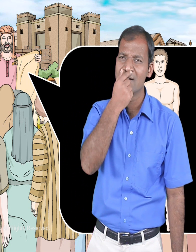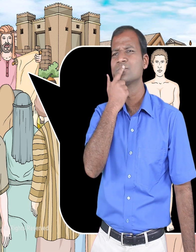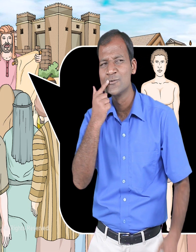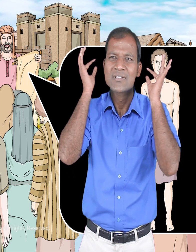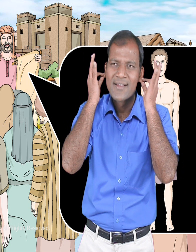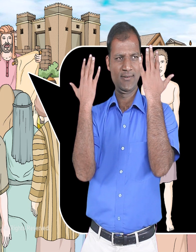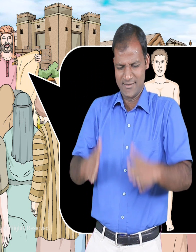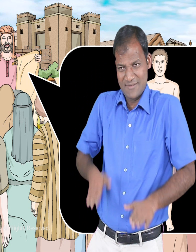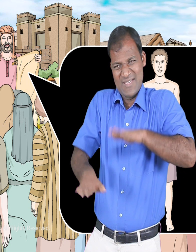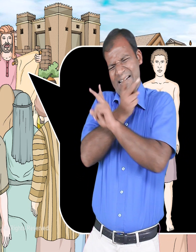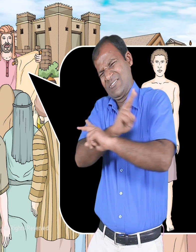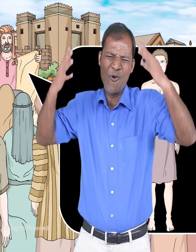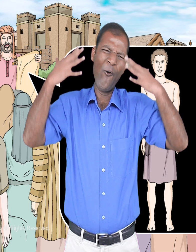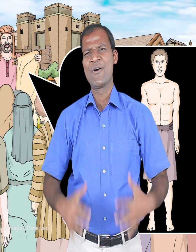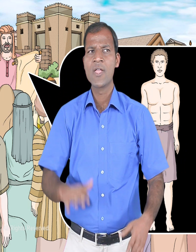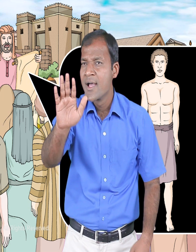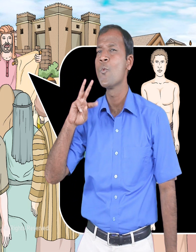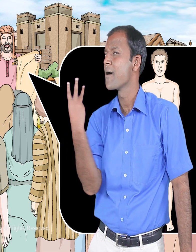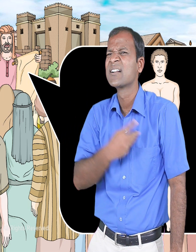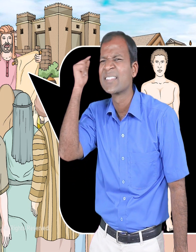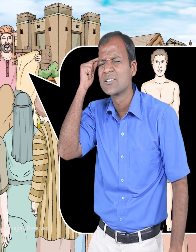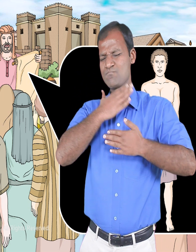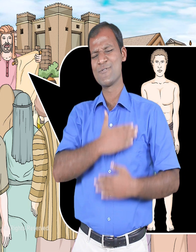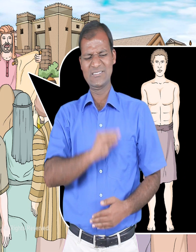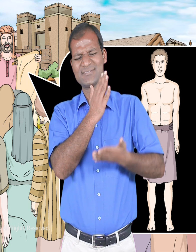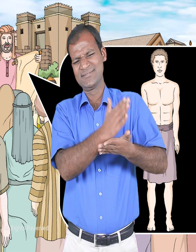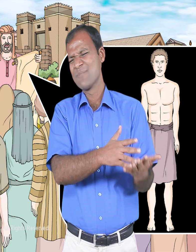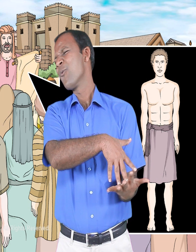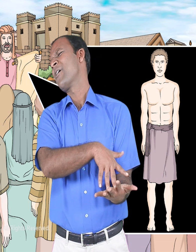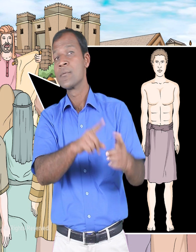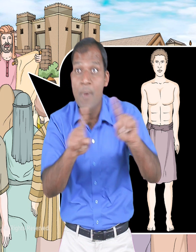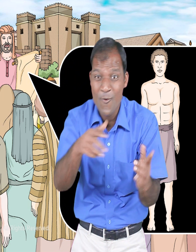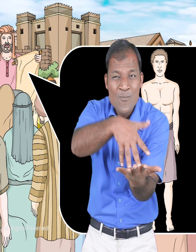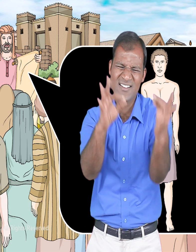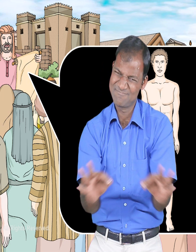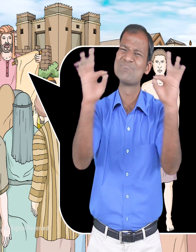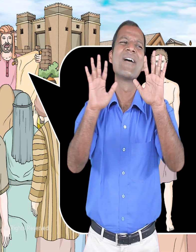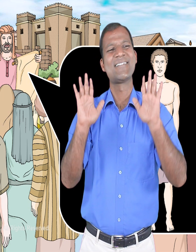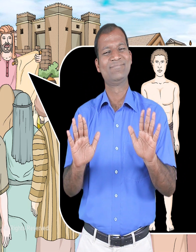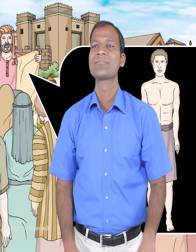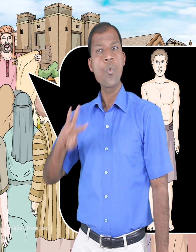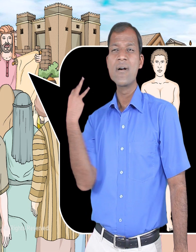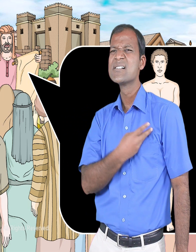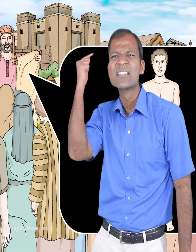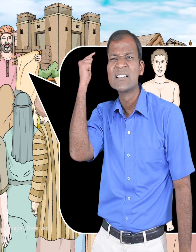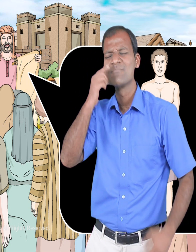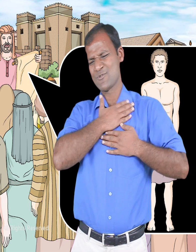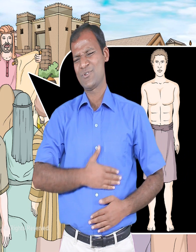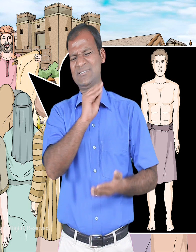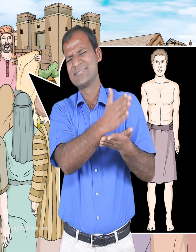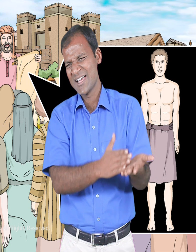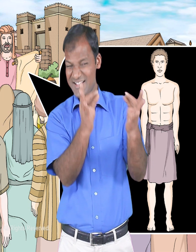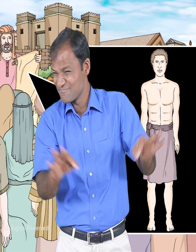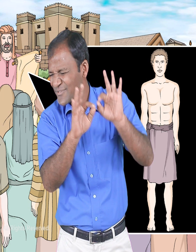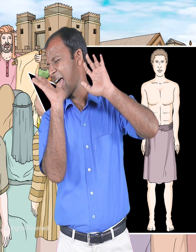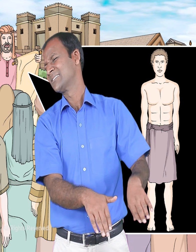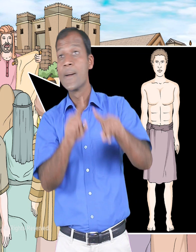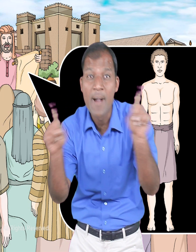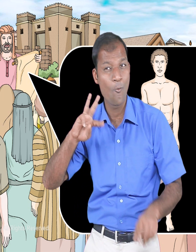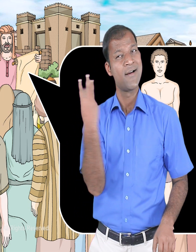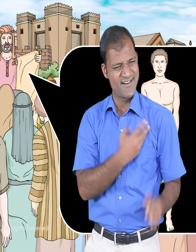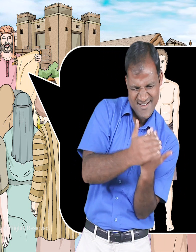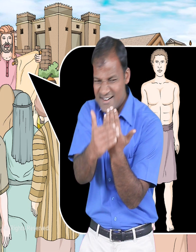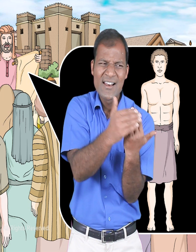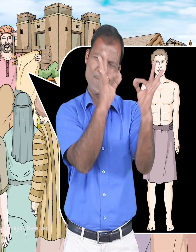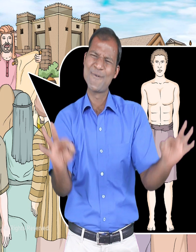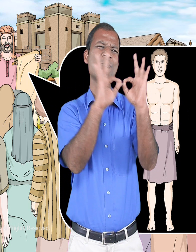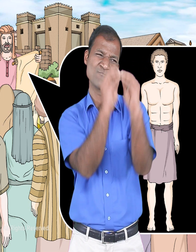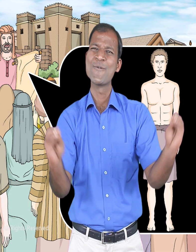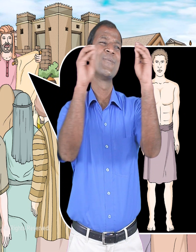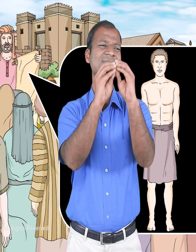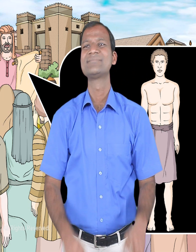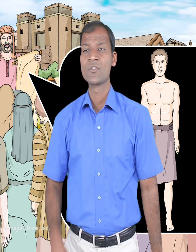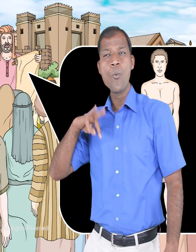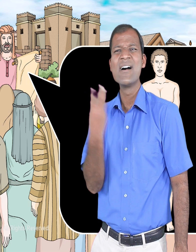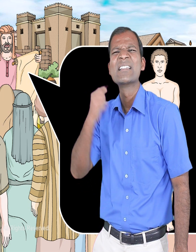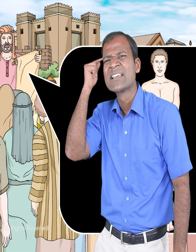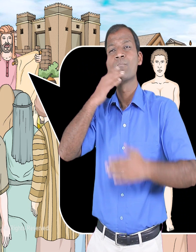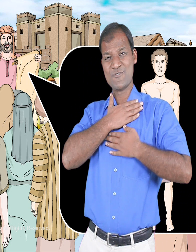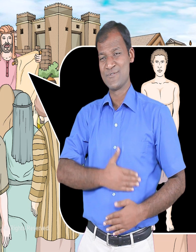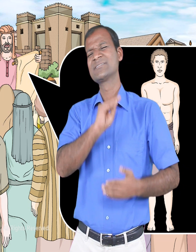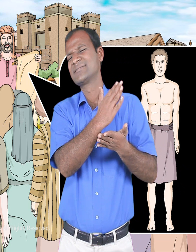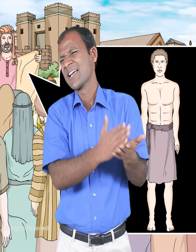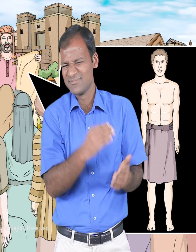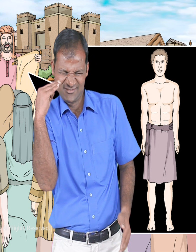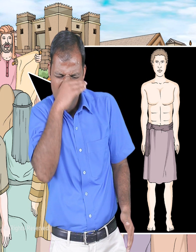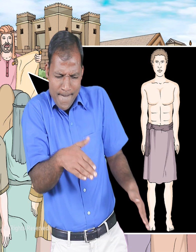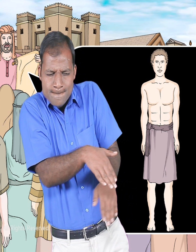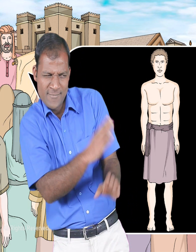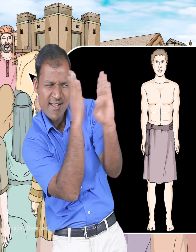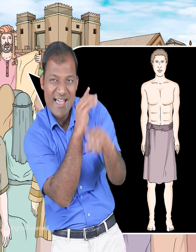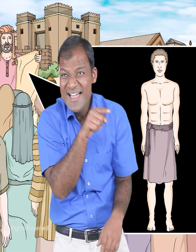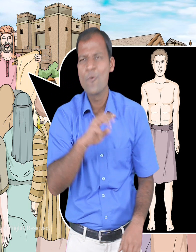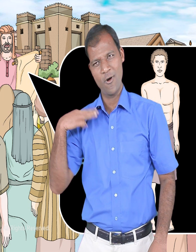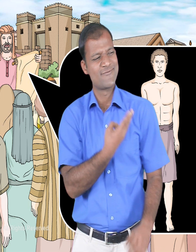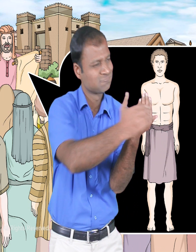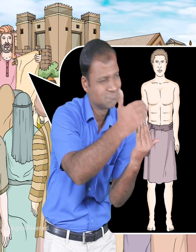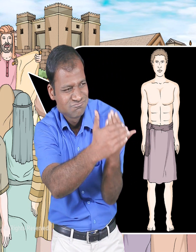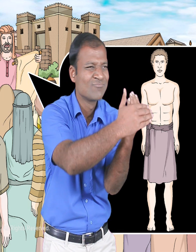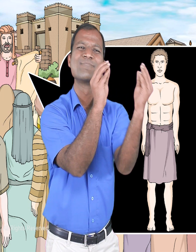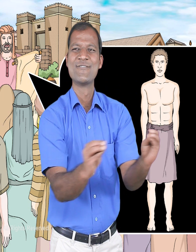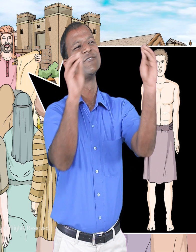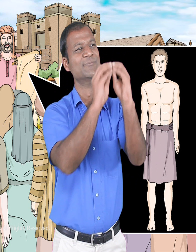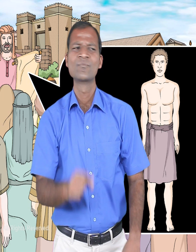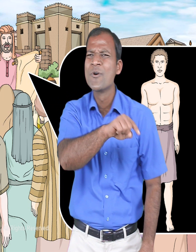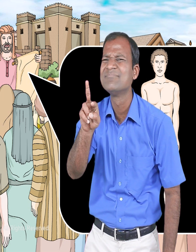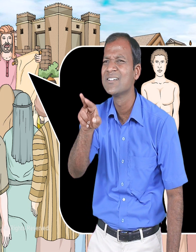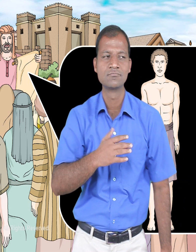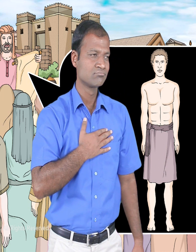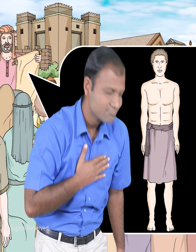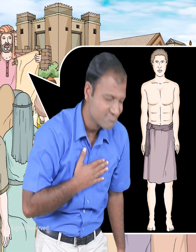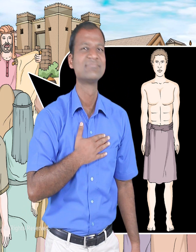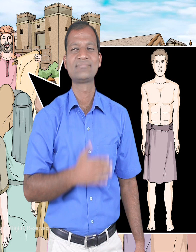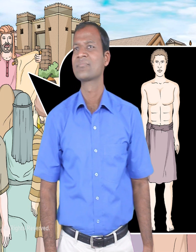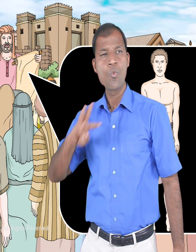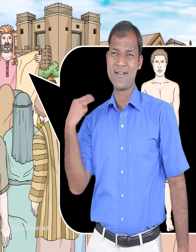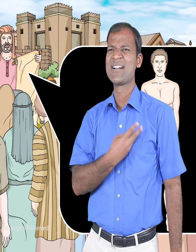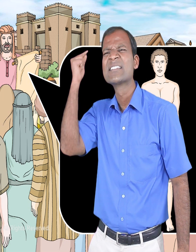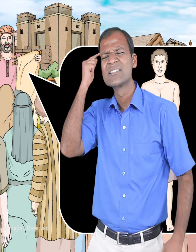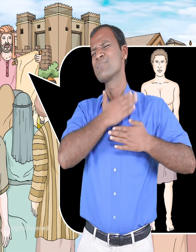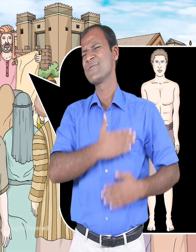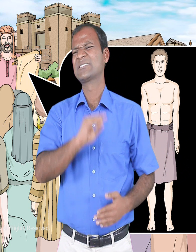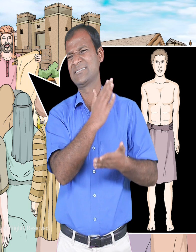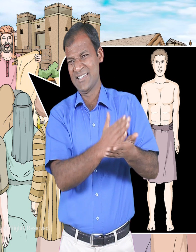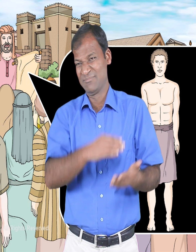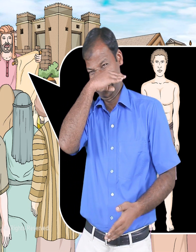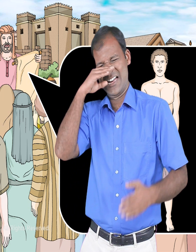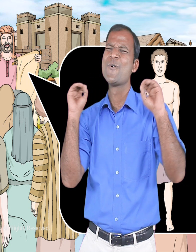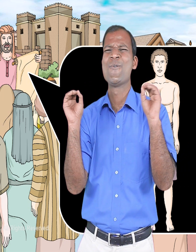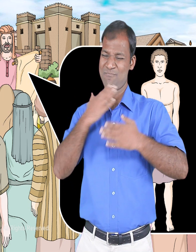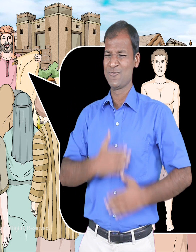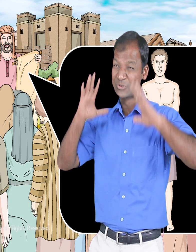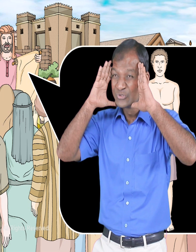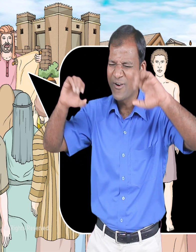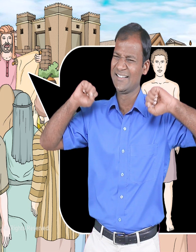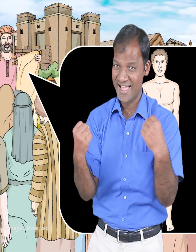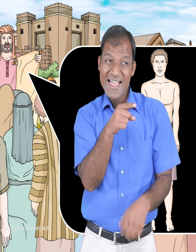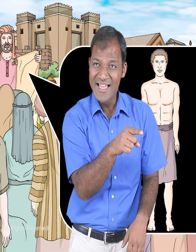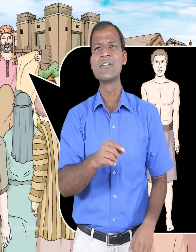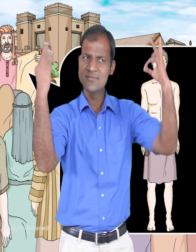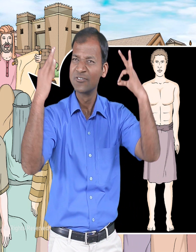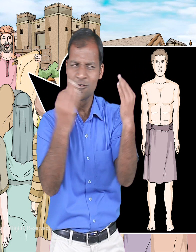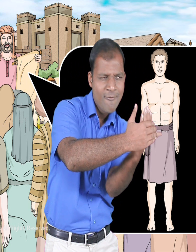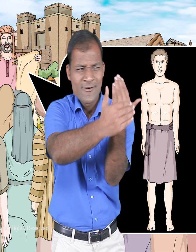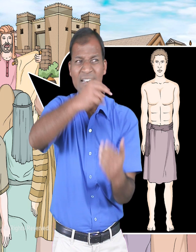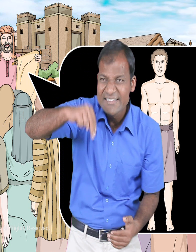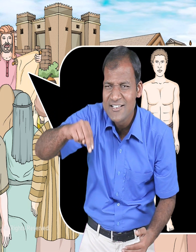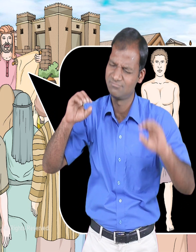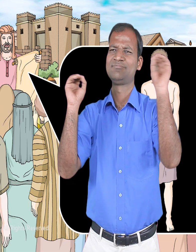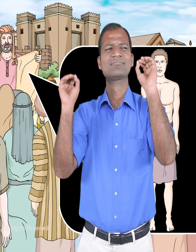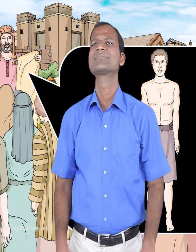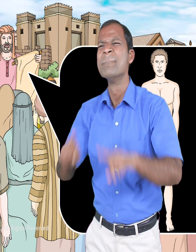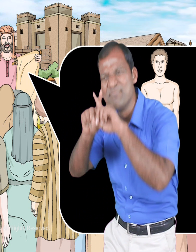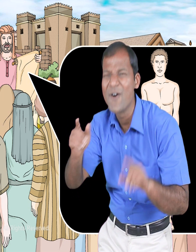On the contrary, the parts of the body that seem to be weaker are indispensable, and the parts we consider less honorable, we treat with greater honor.